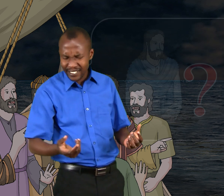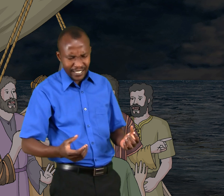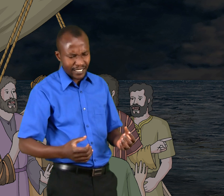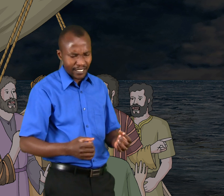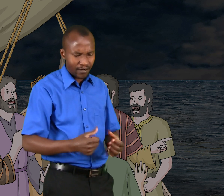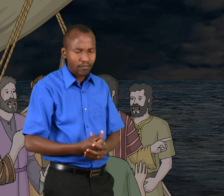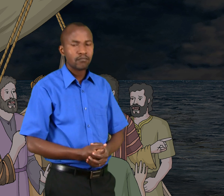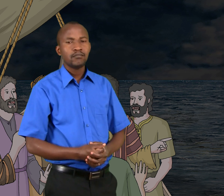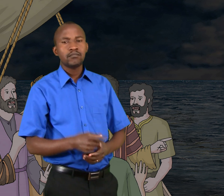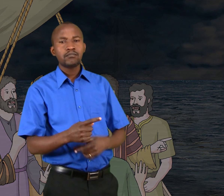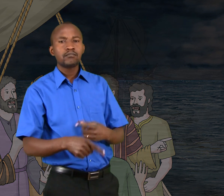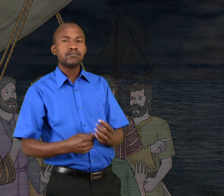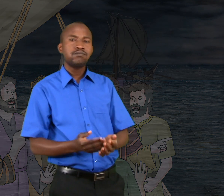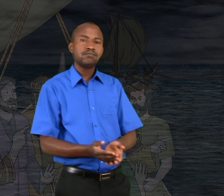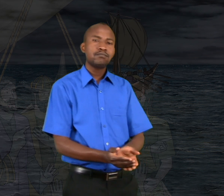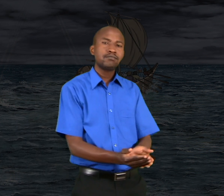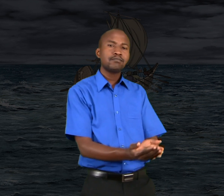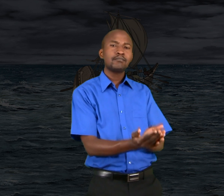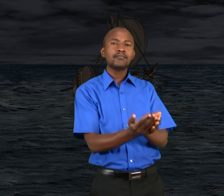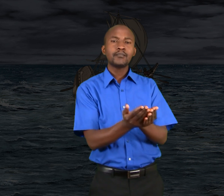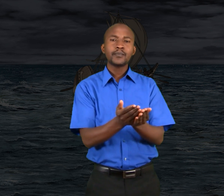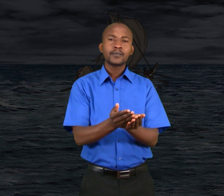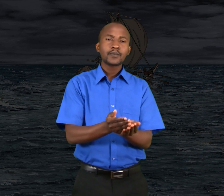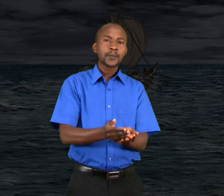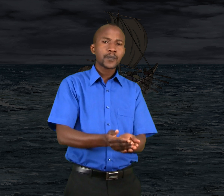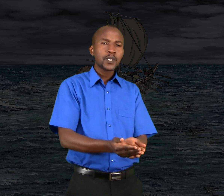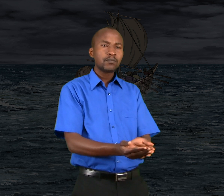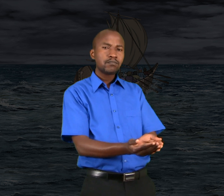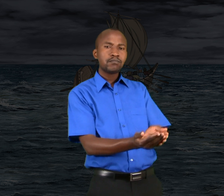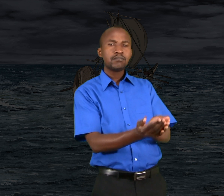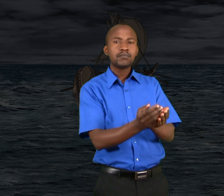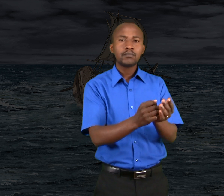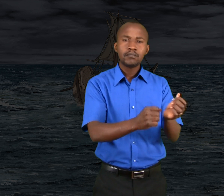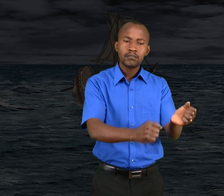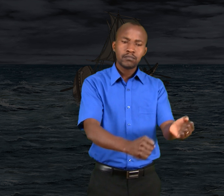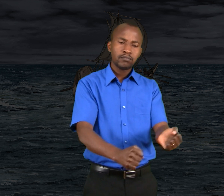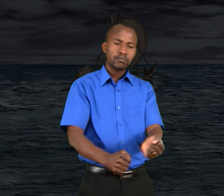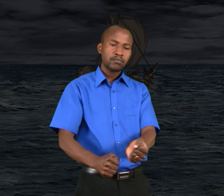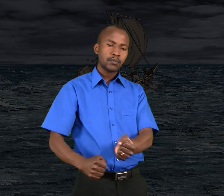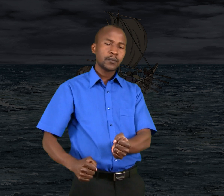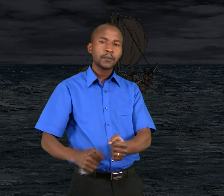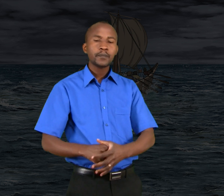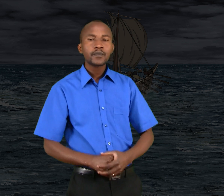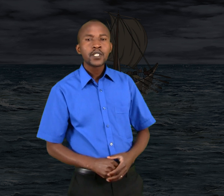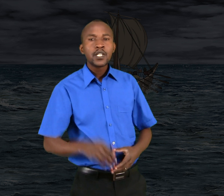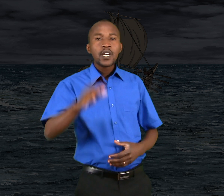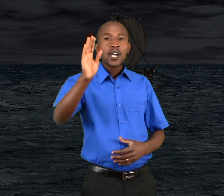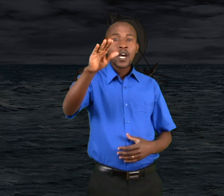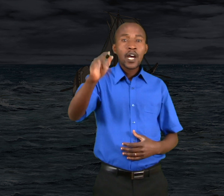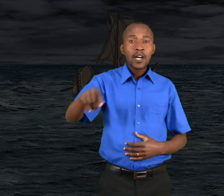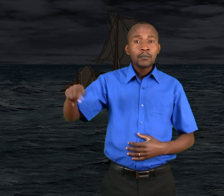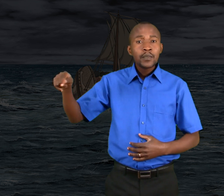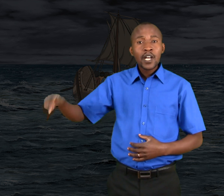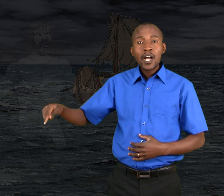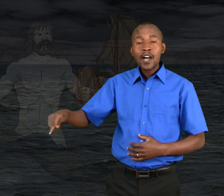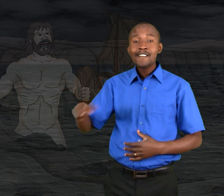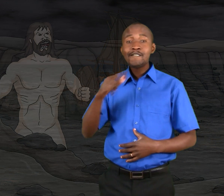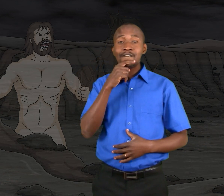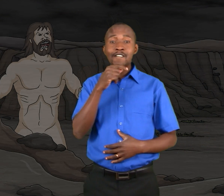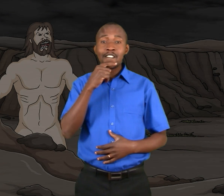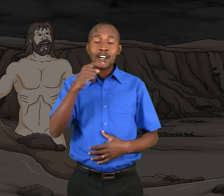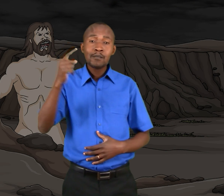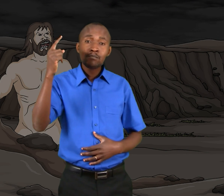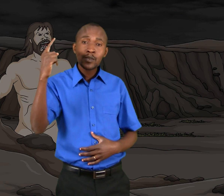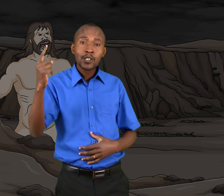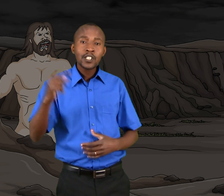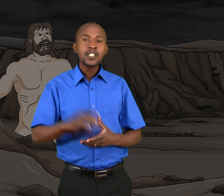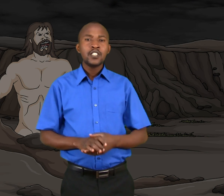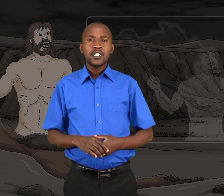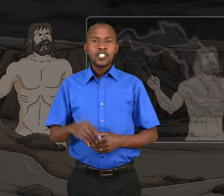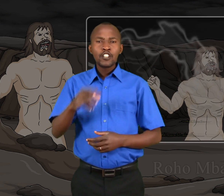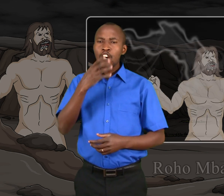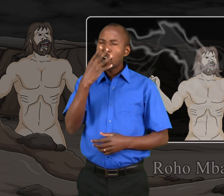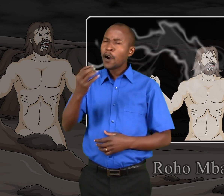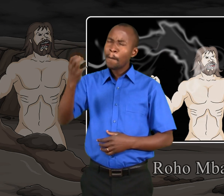On the other side of the sea, they arrived in the region of the Gerasenes.